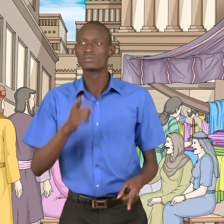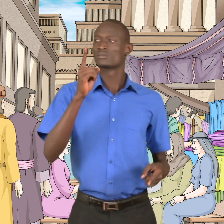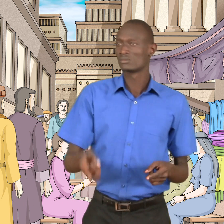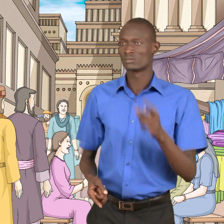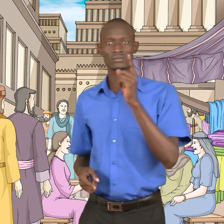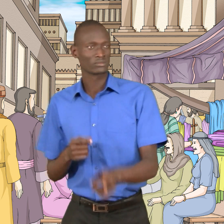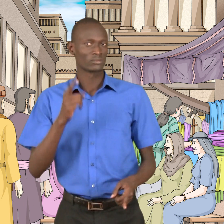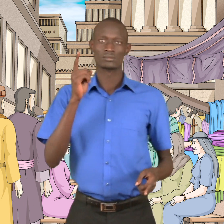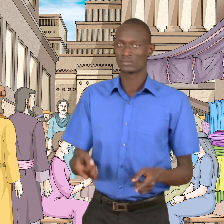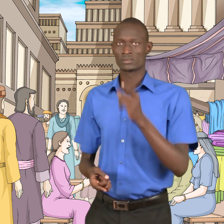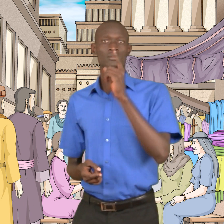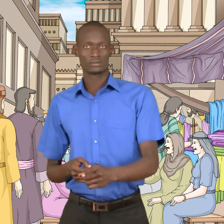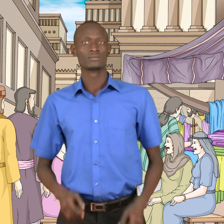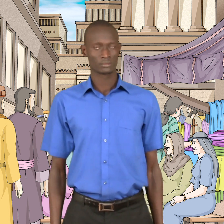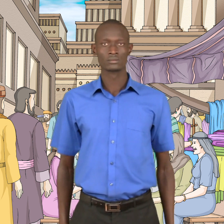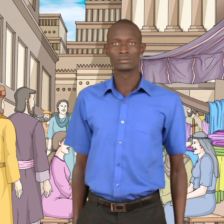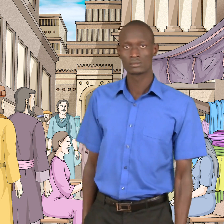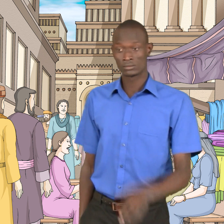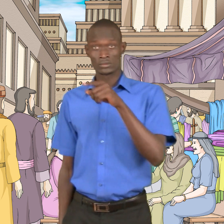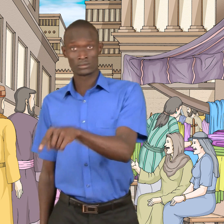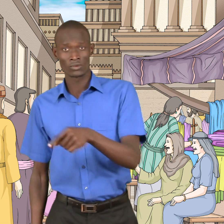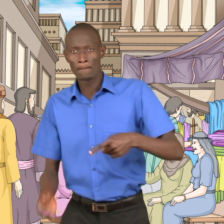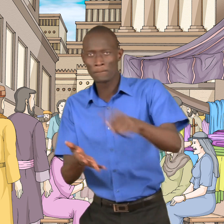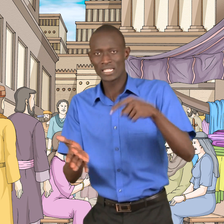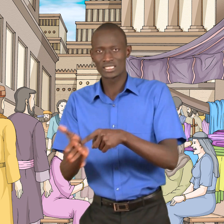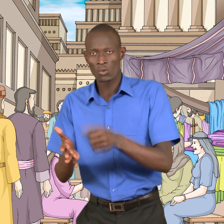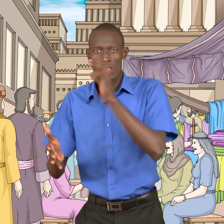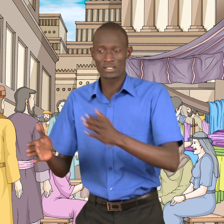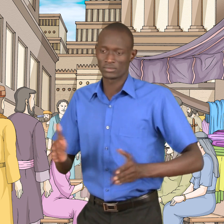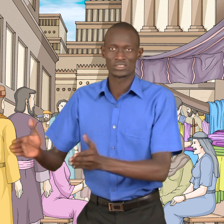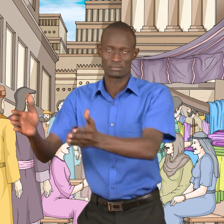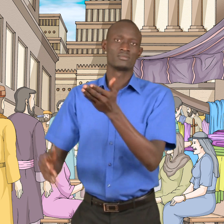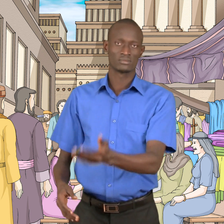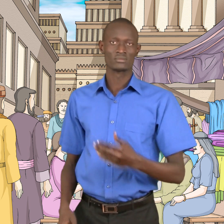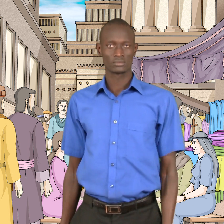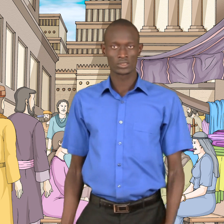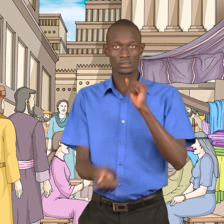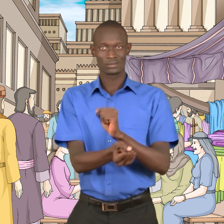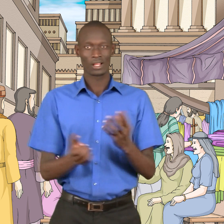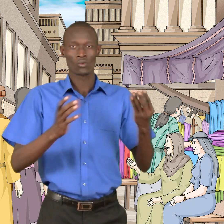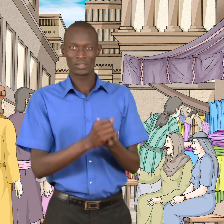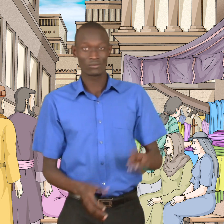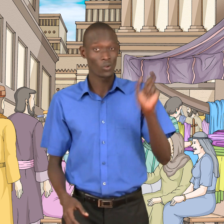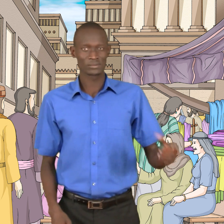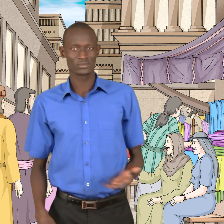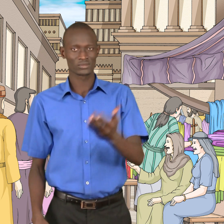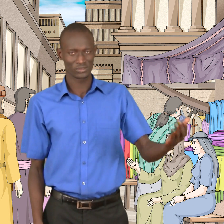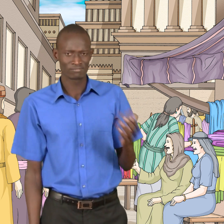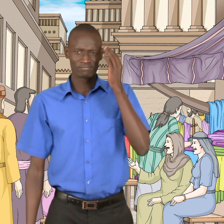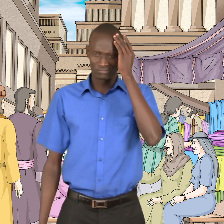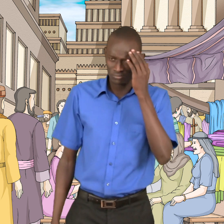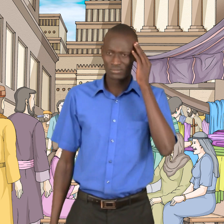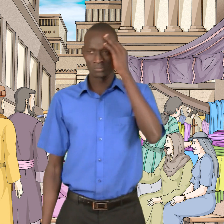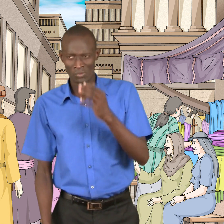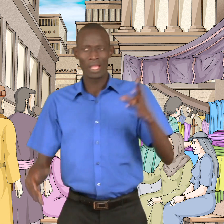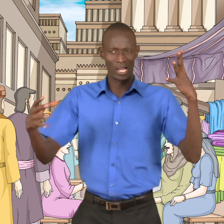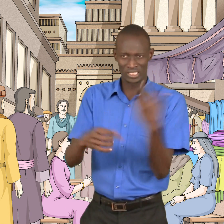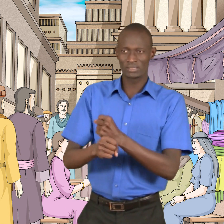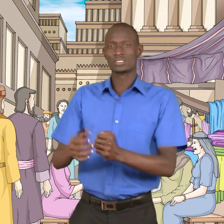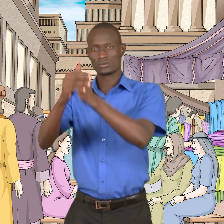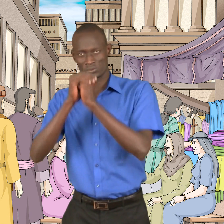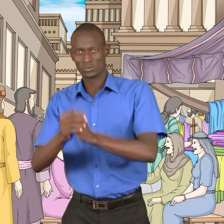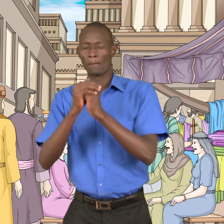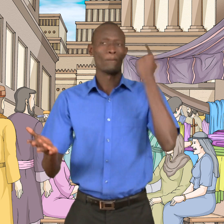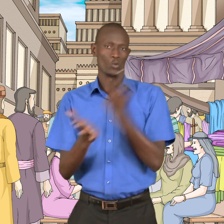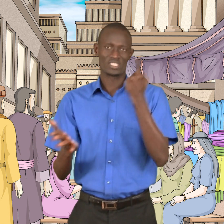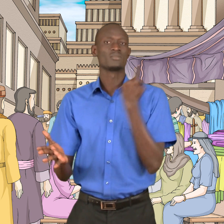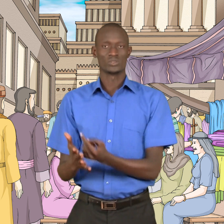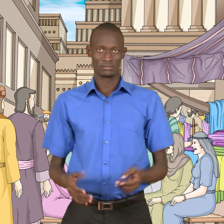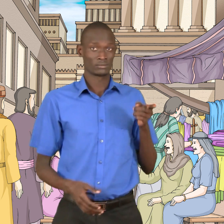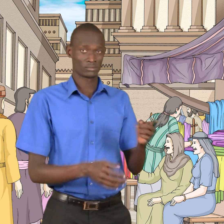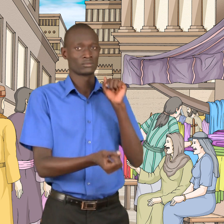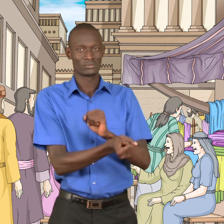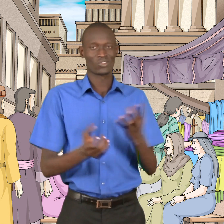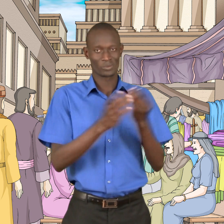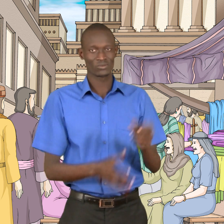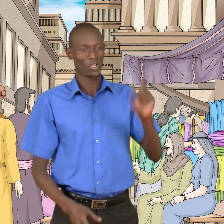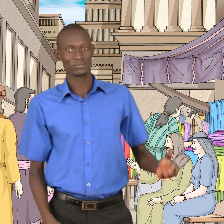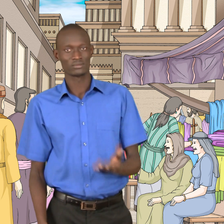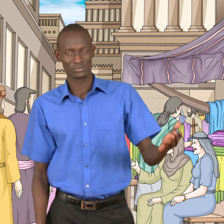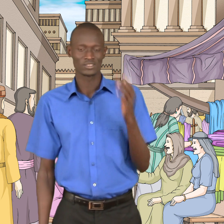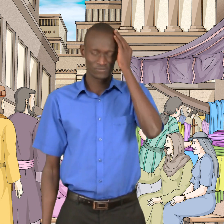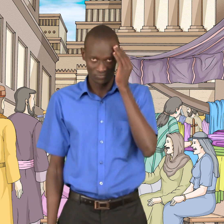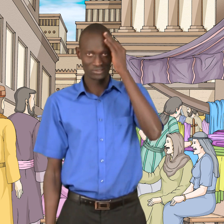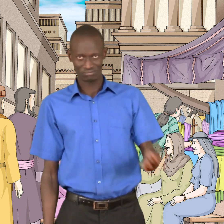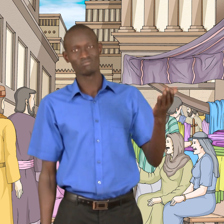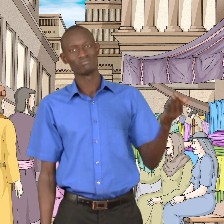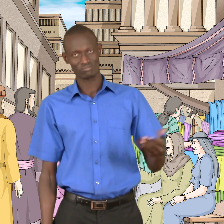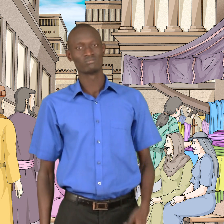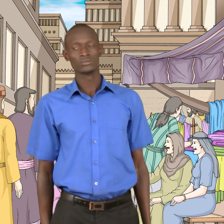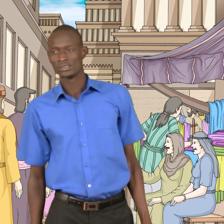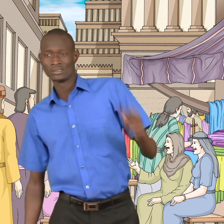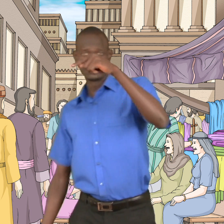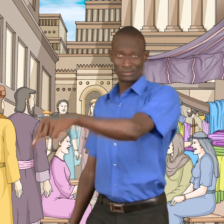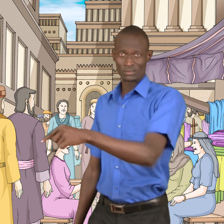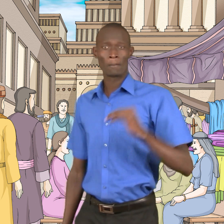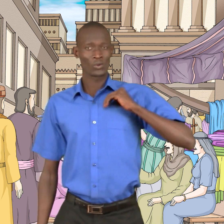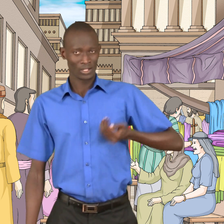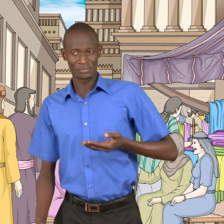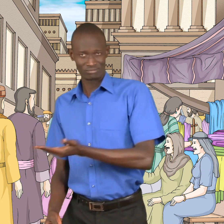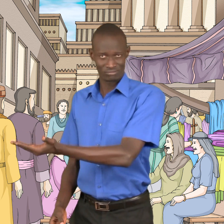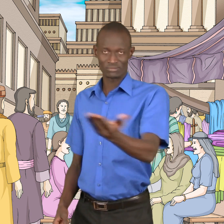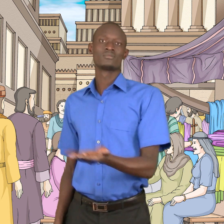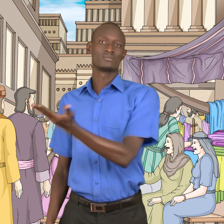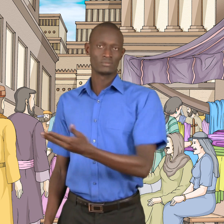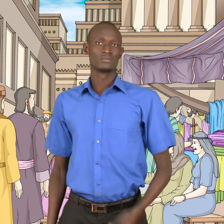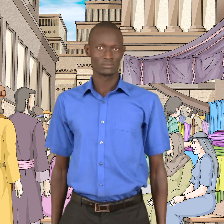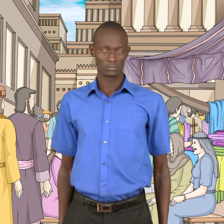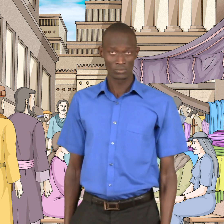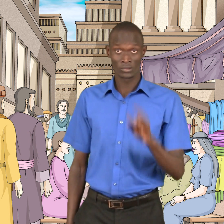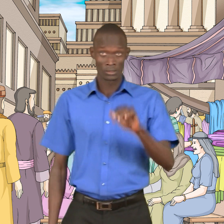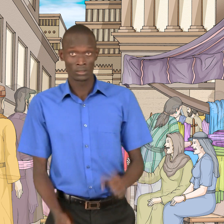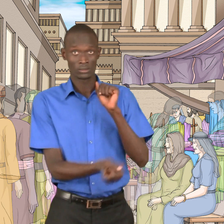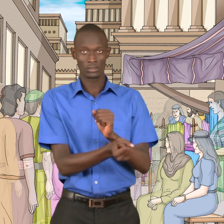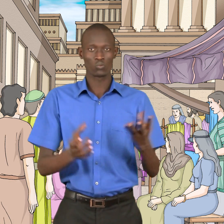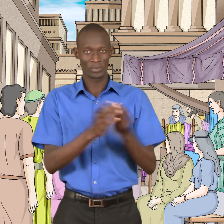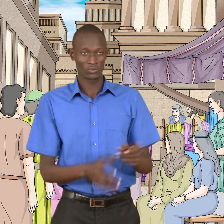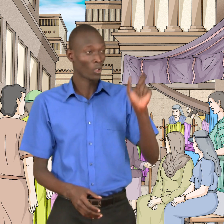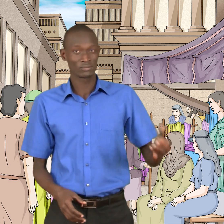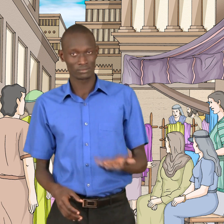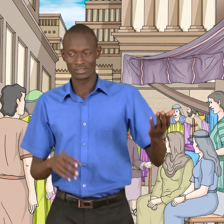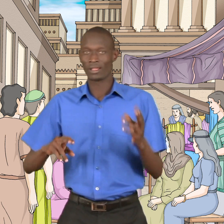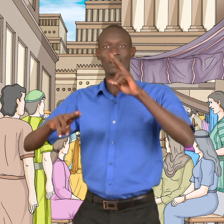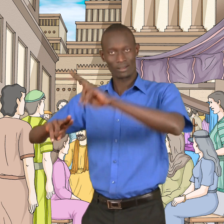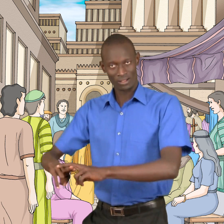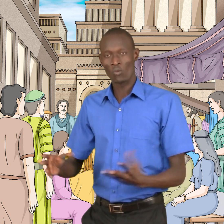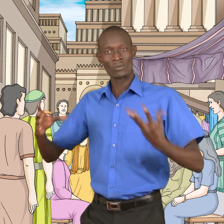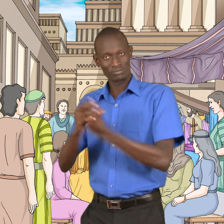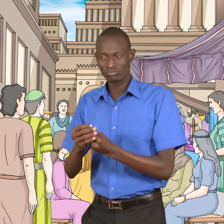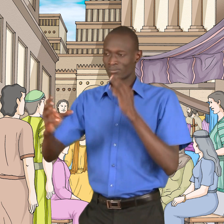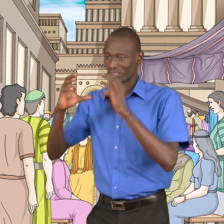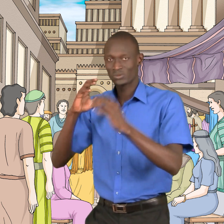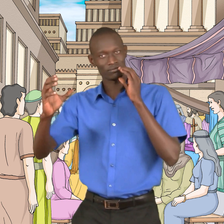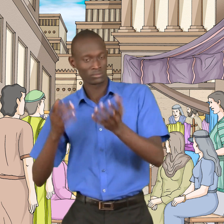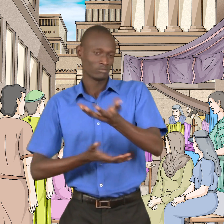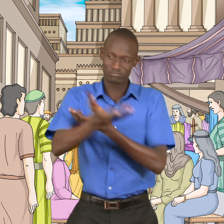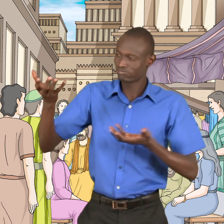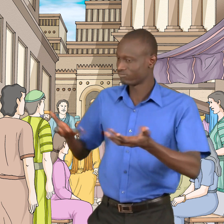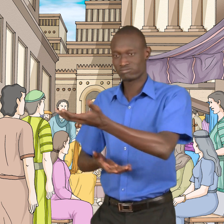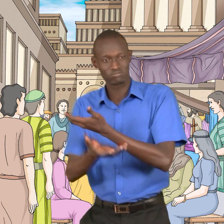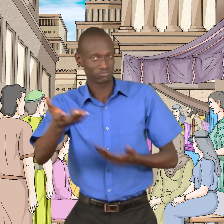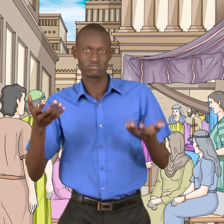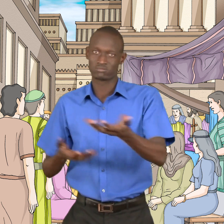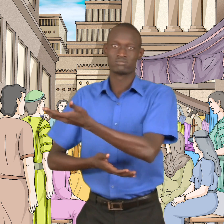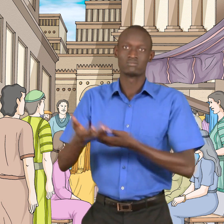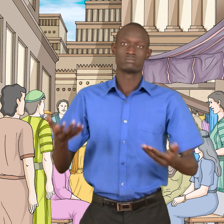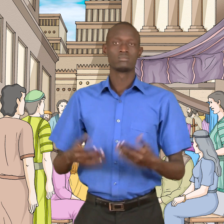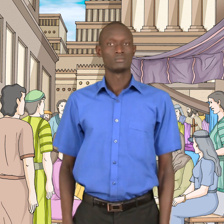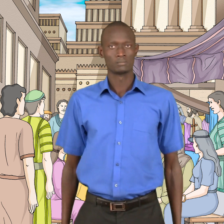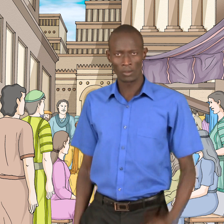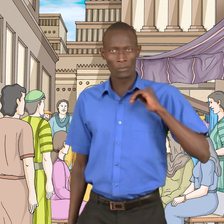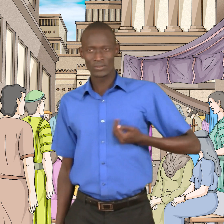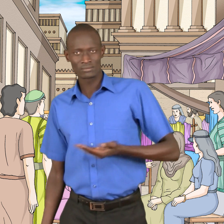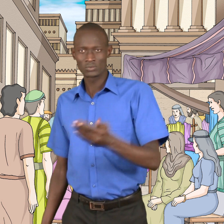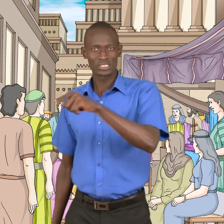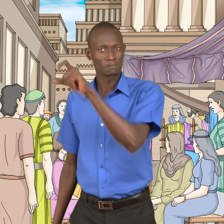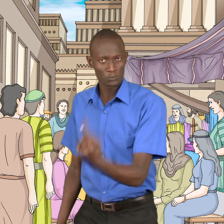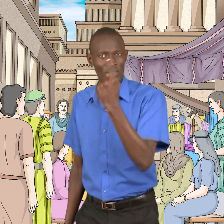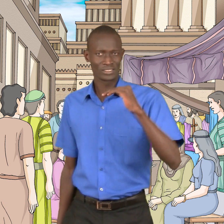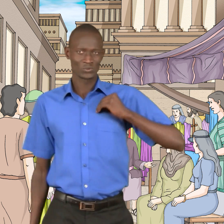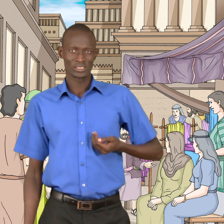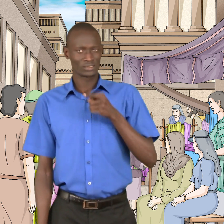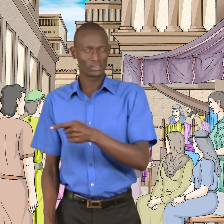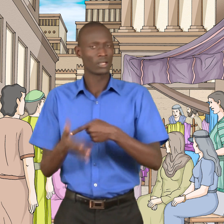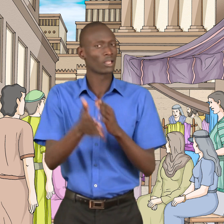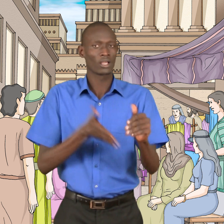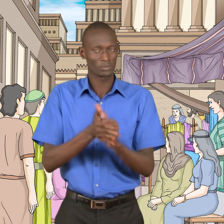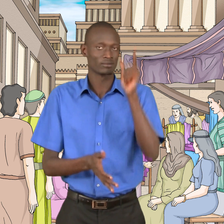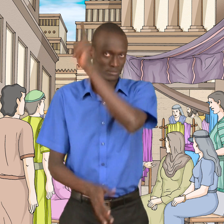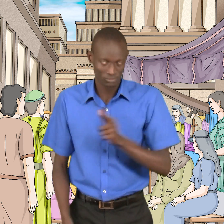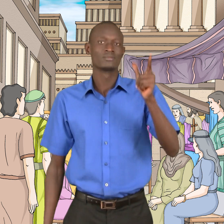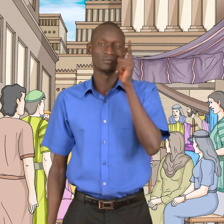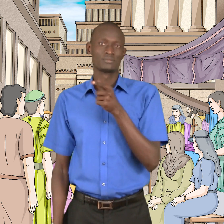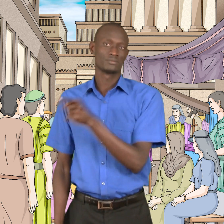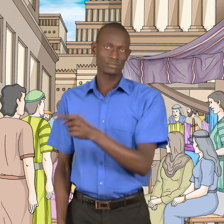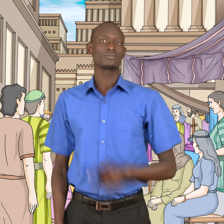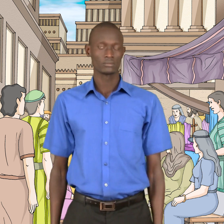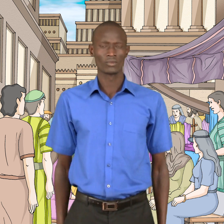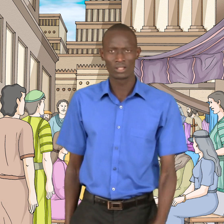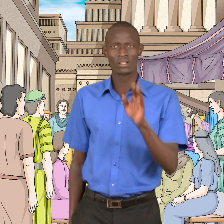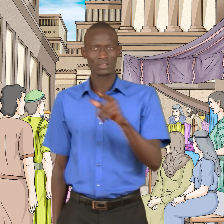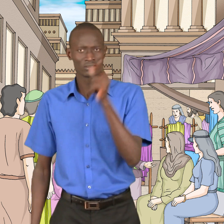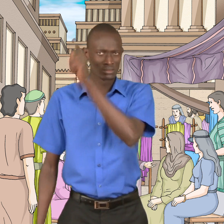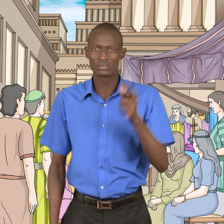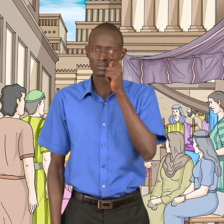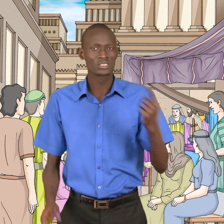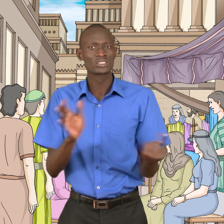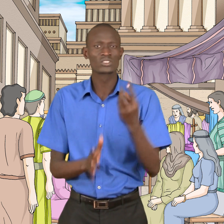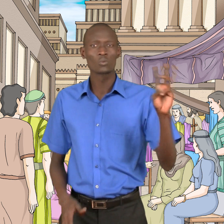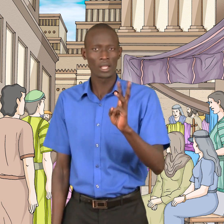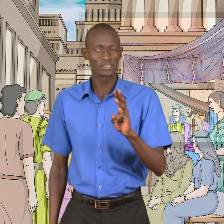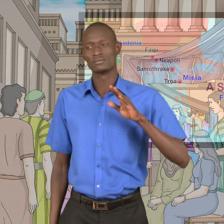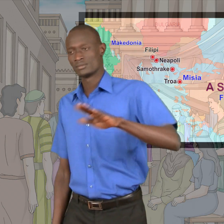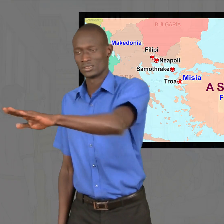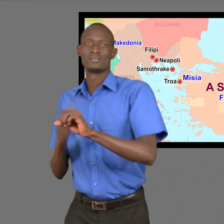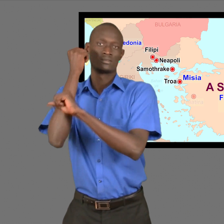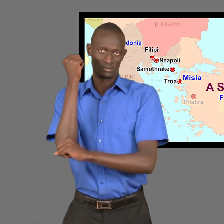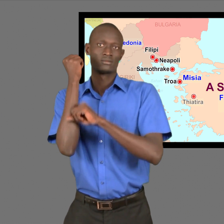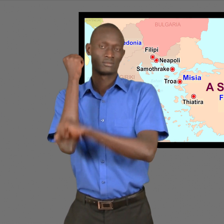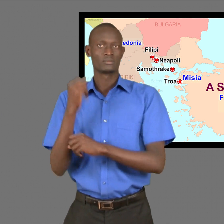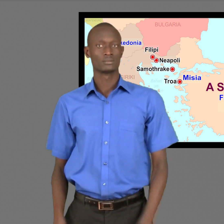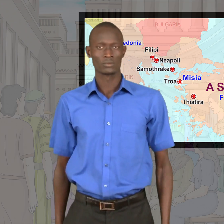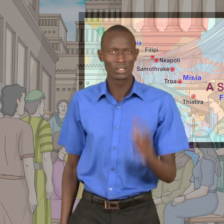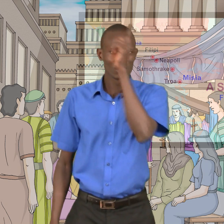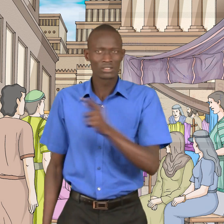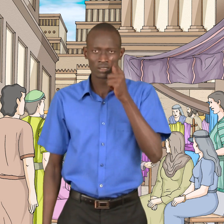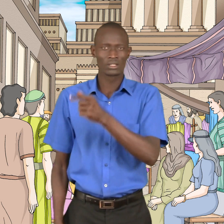On the Sabbath we went outside the city gate along the river, where it was customary to find a place of prayer. After sitting down, we spoke to the women who had gathered there.